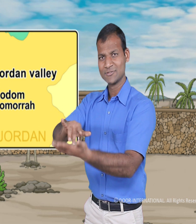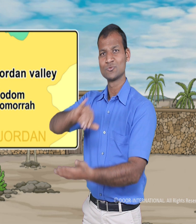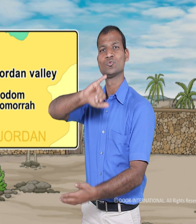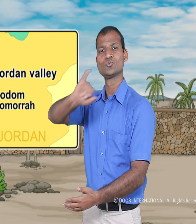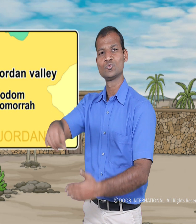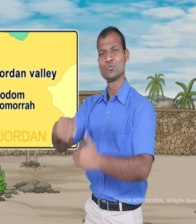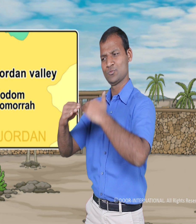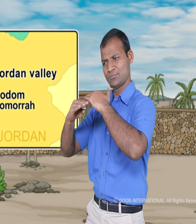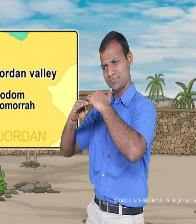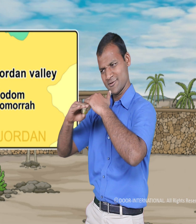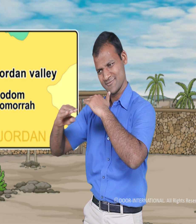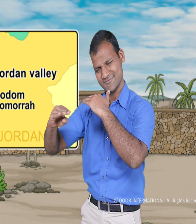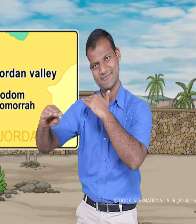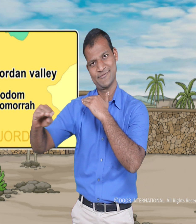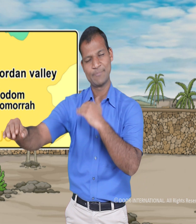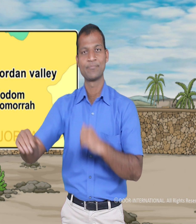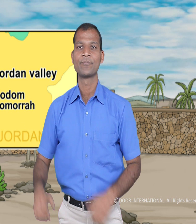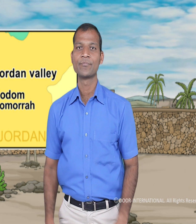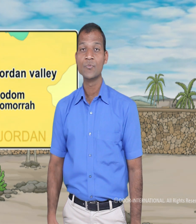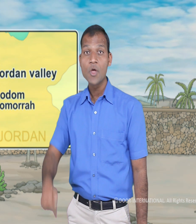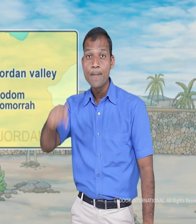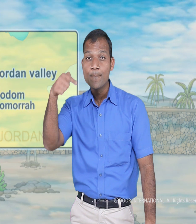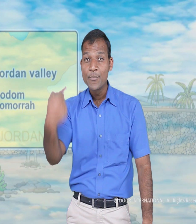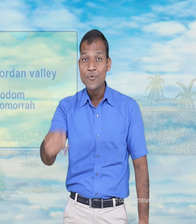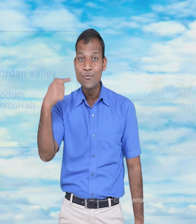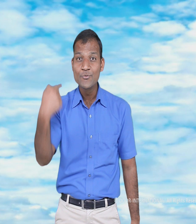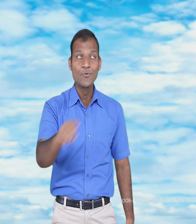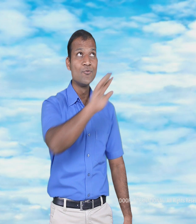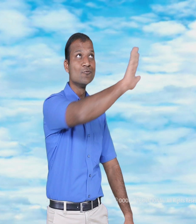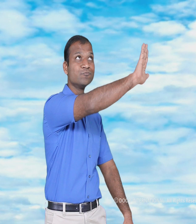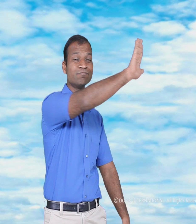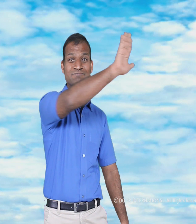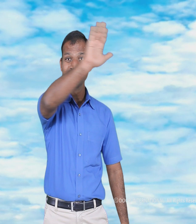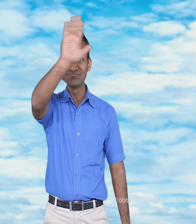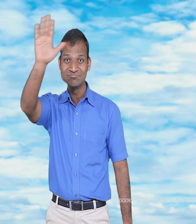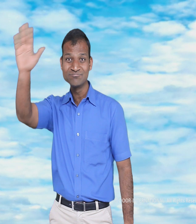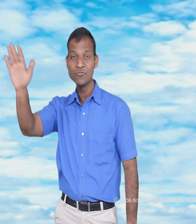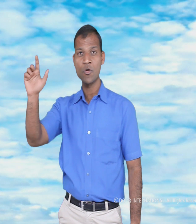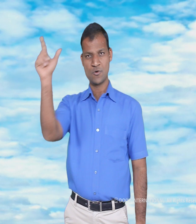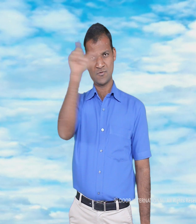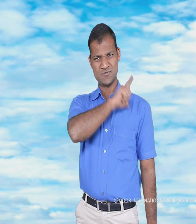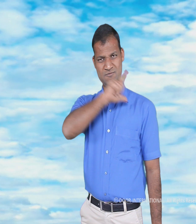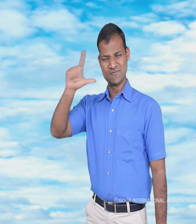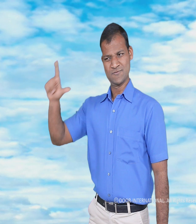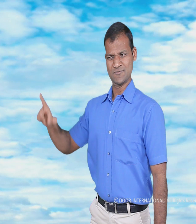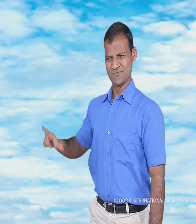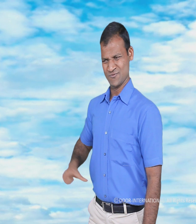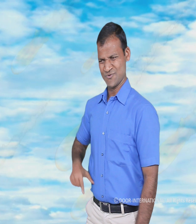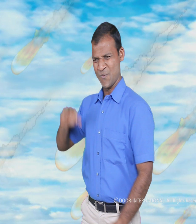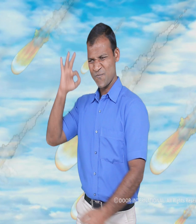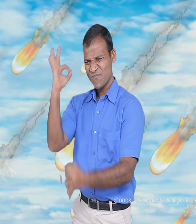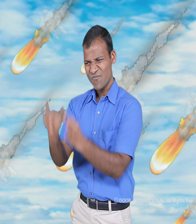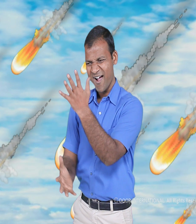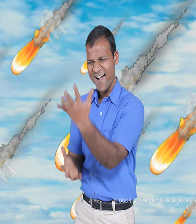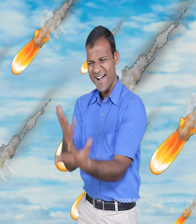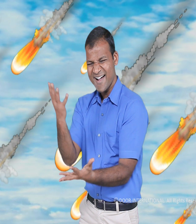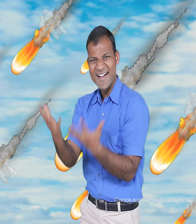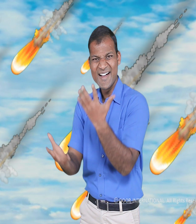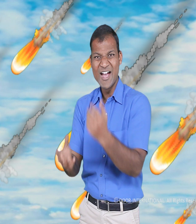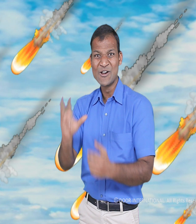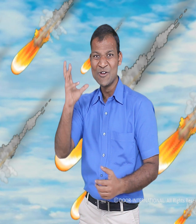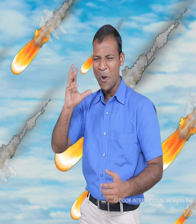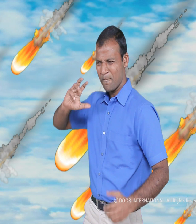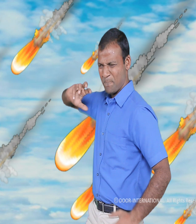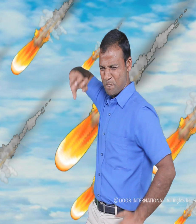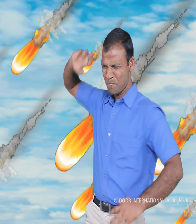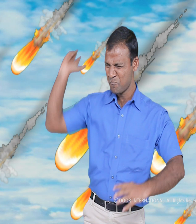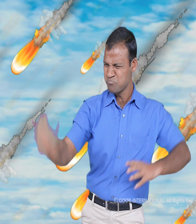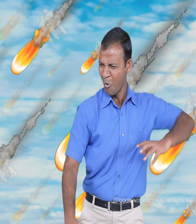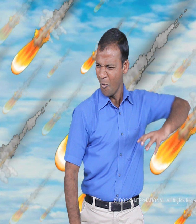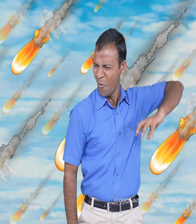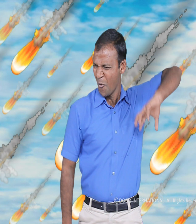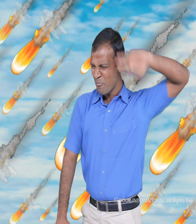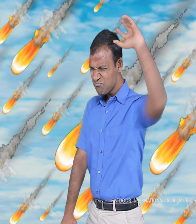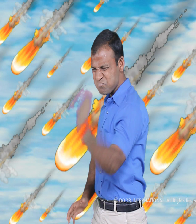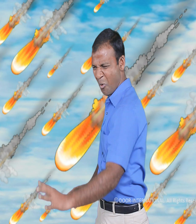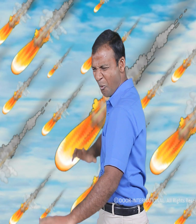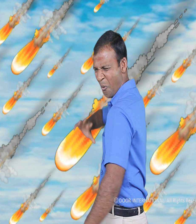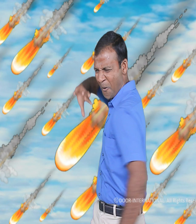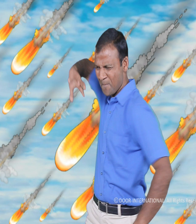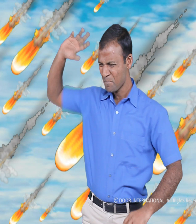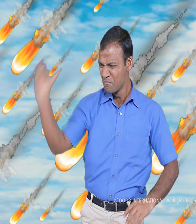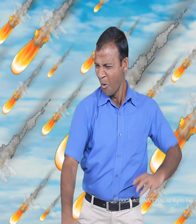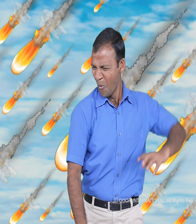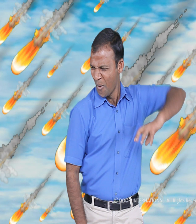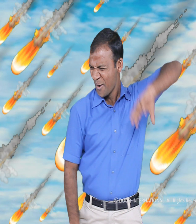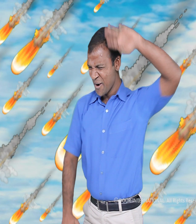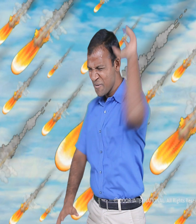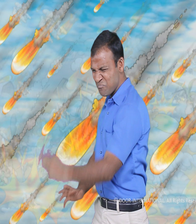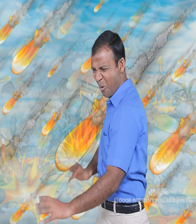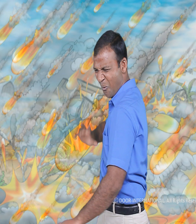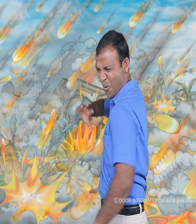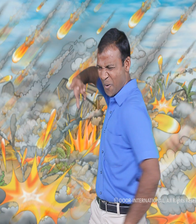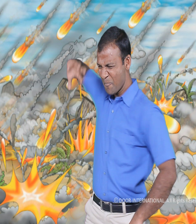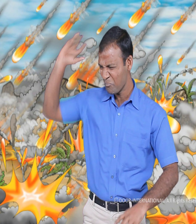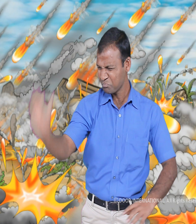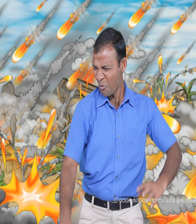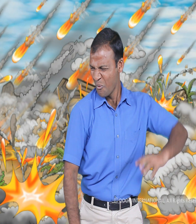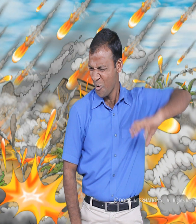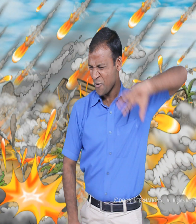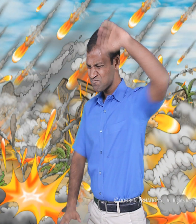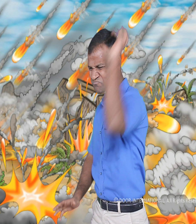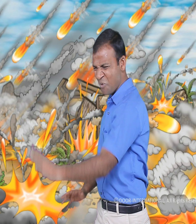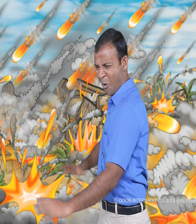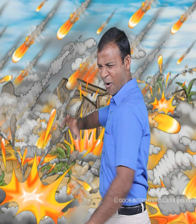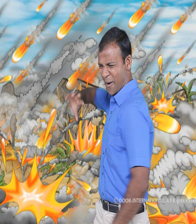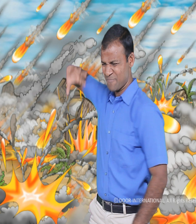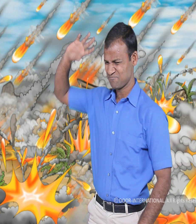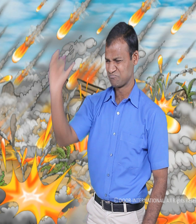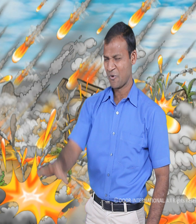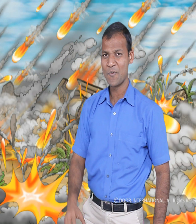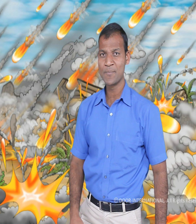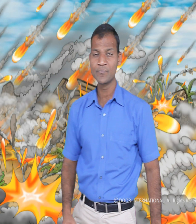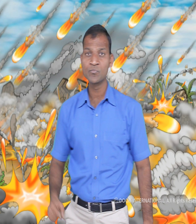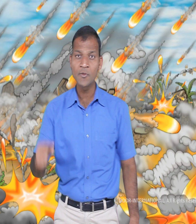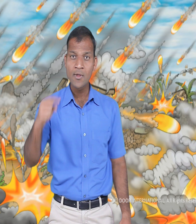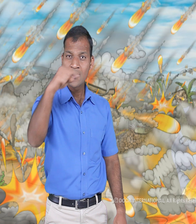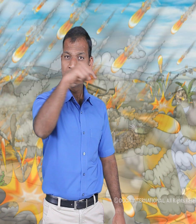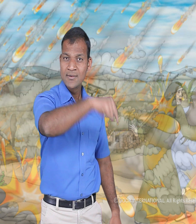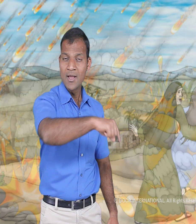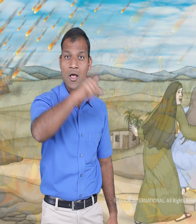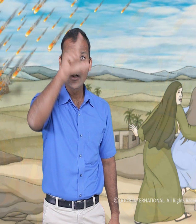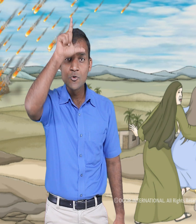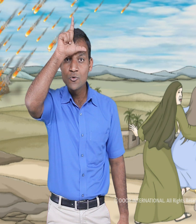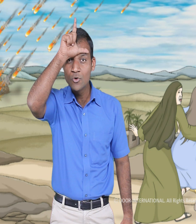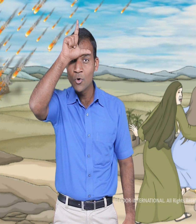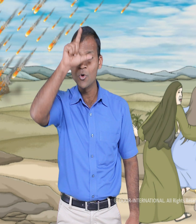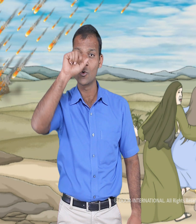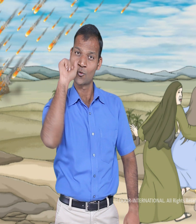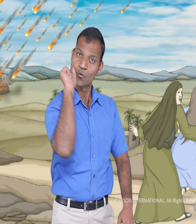Thus He destroyed these cities and the entire plain, including all the inhabitants of the cities and everything that grew on the ground.